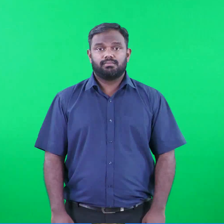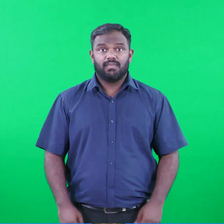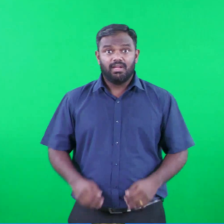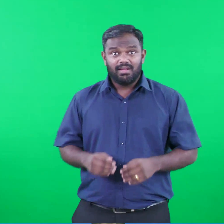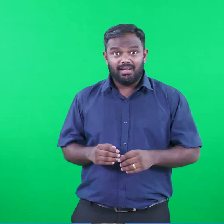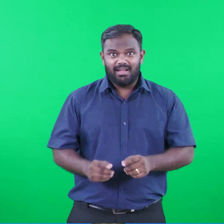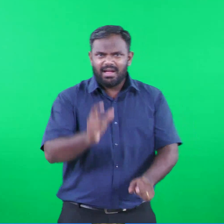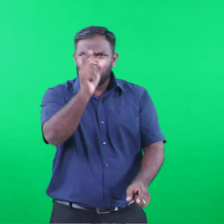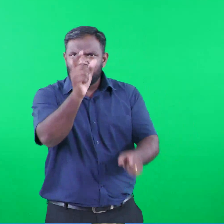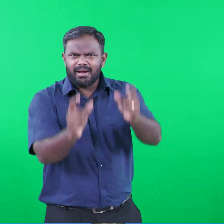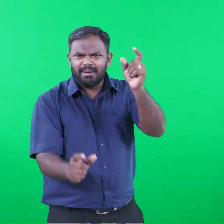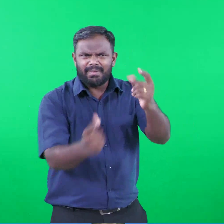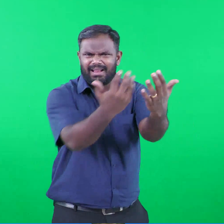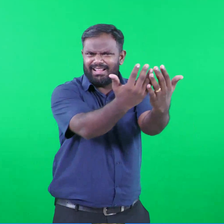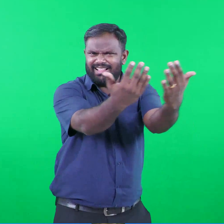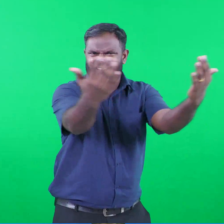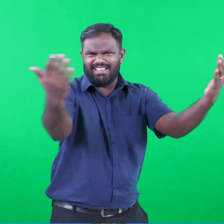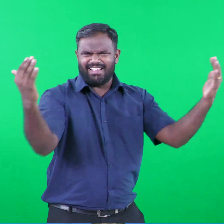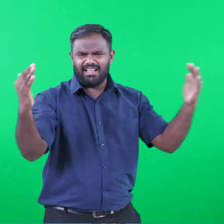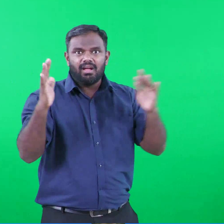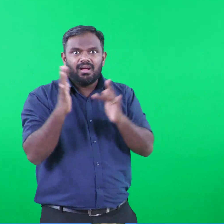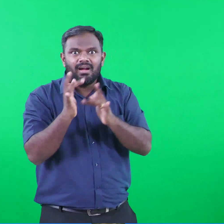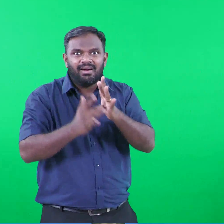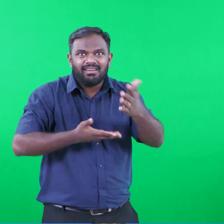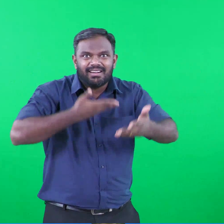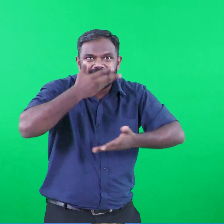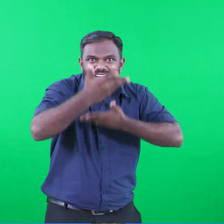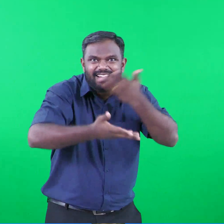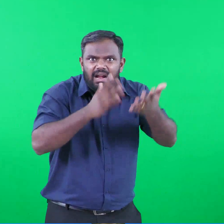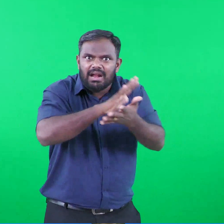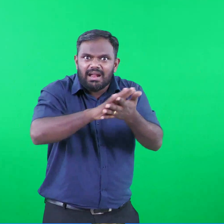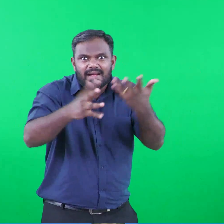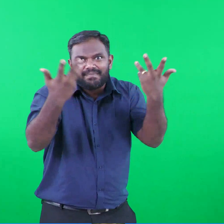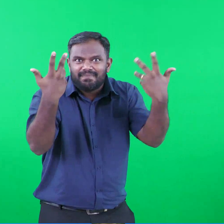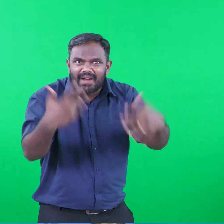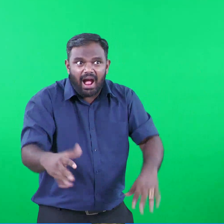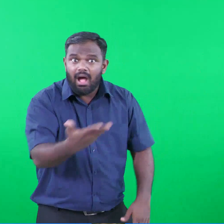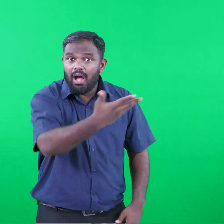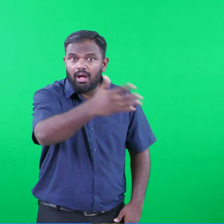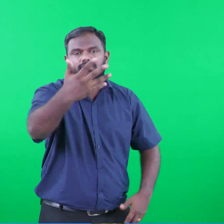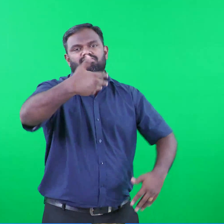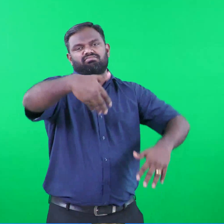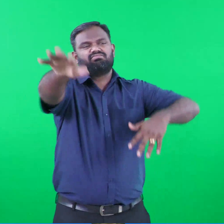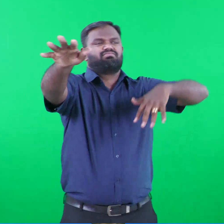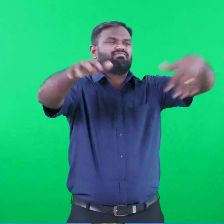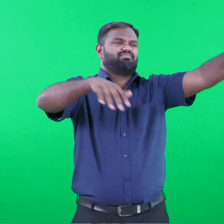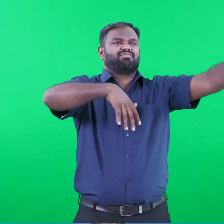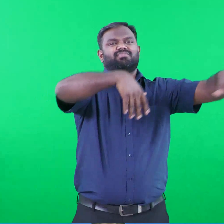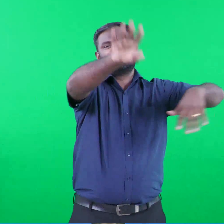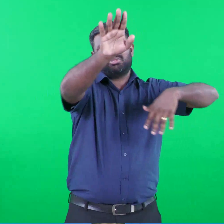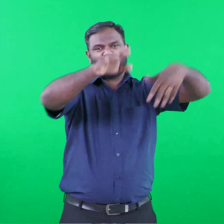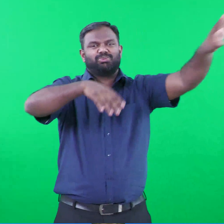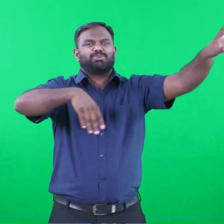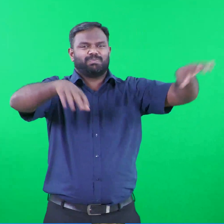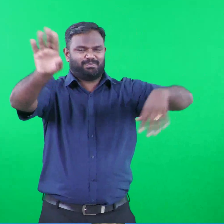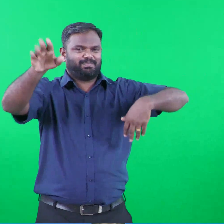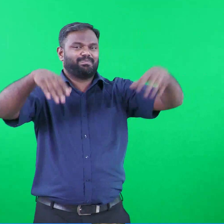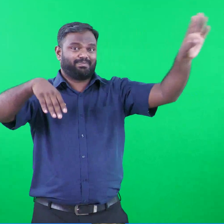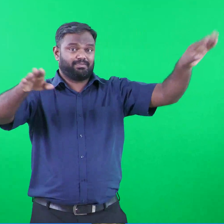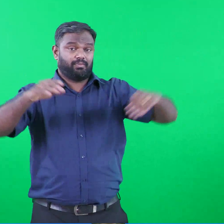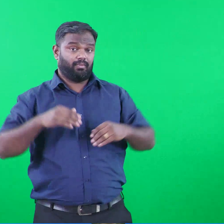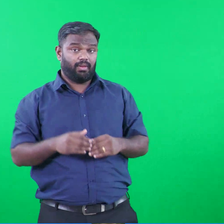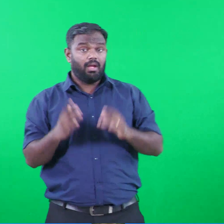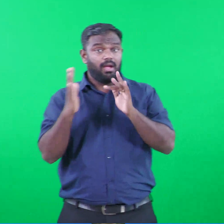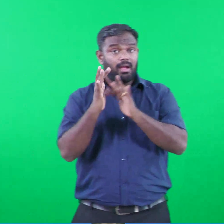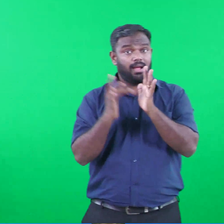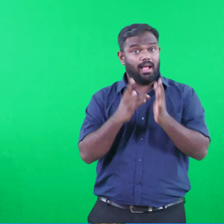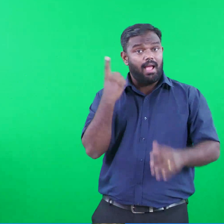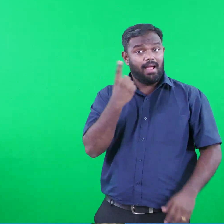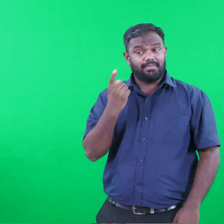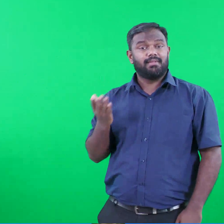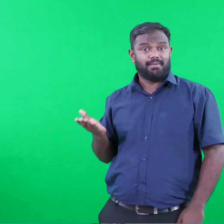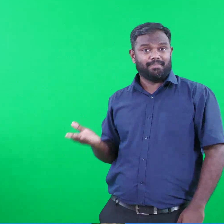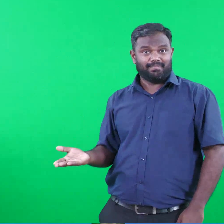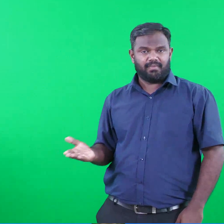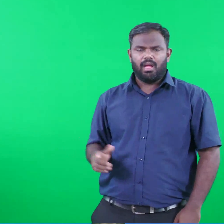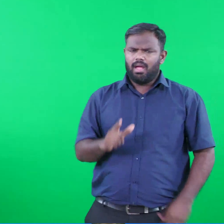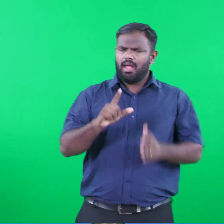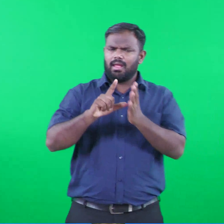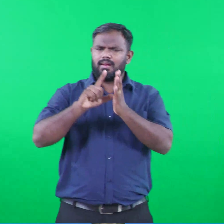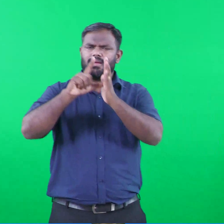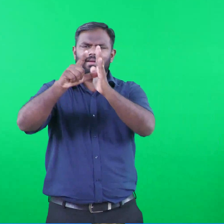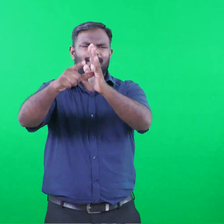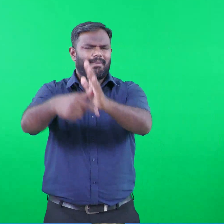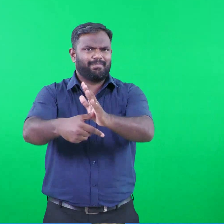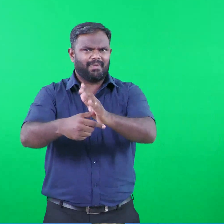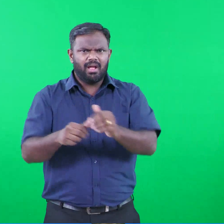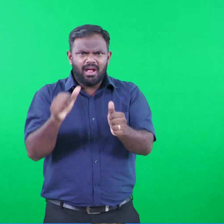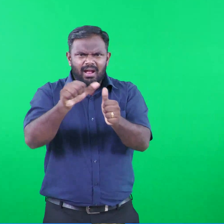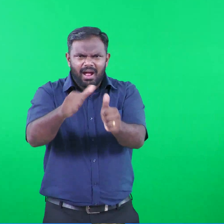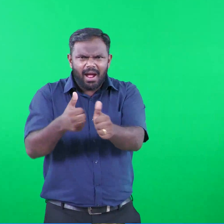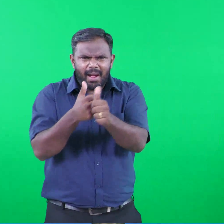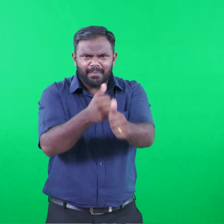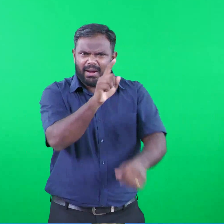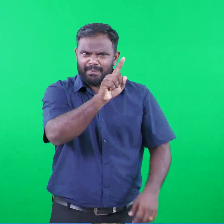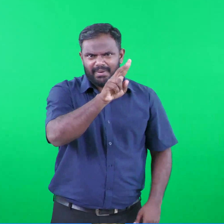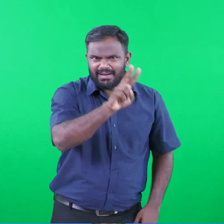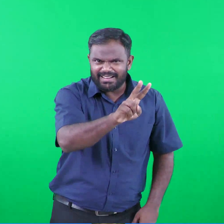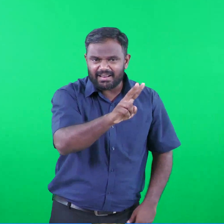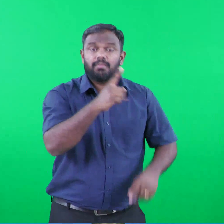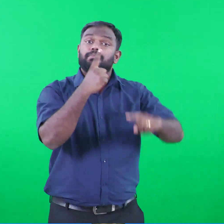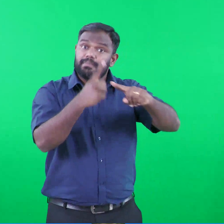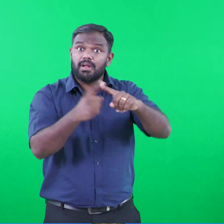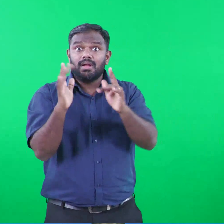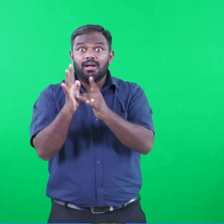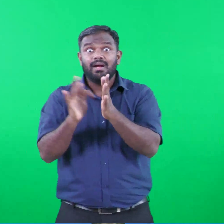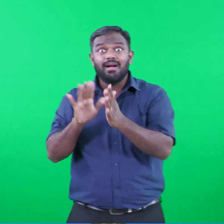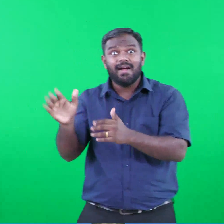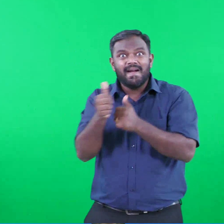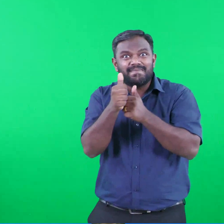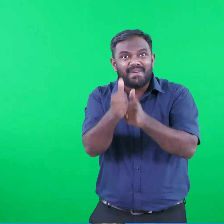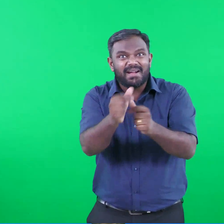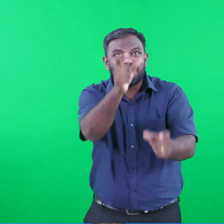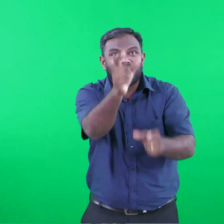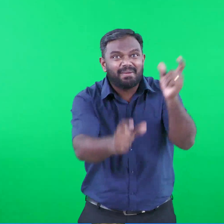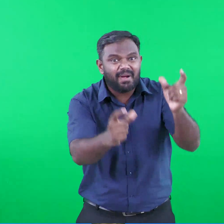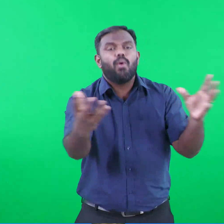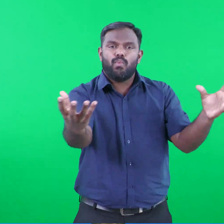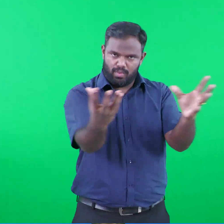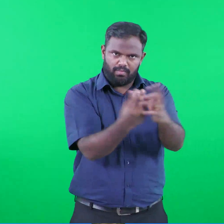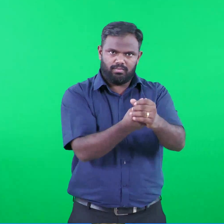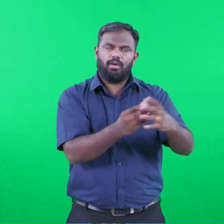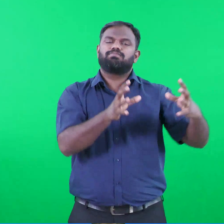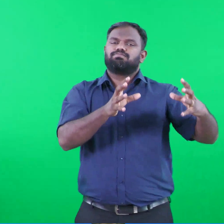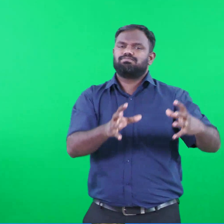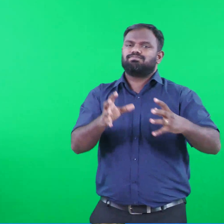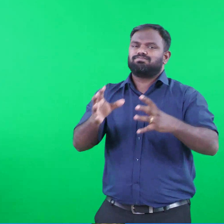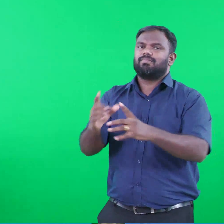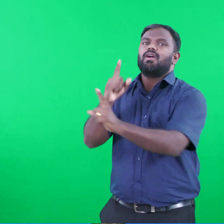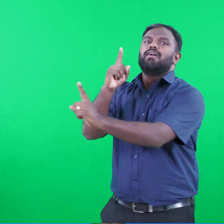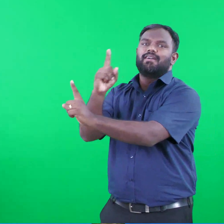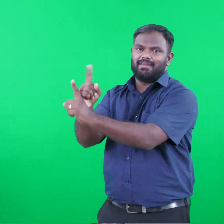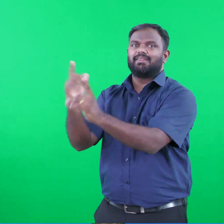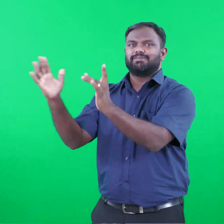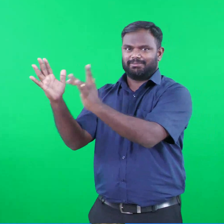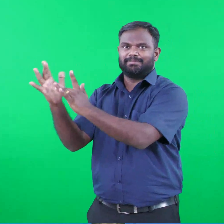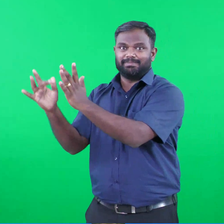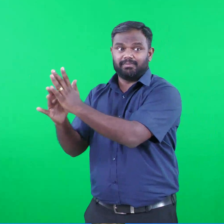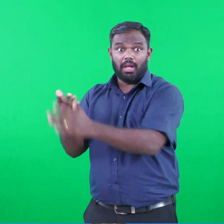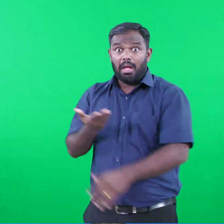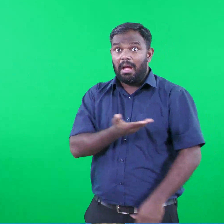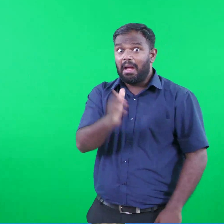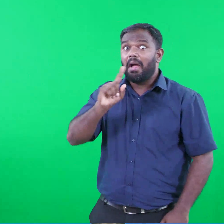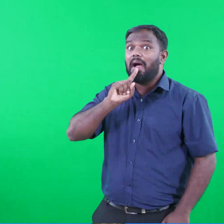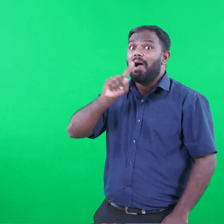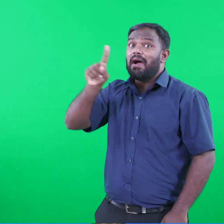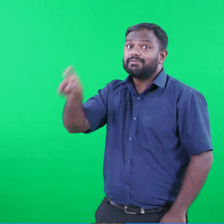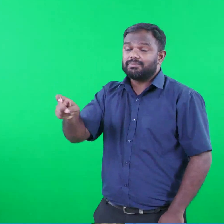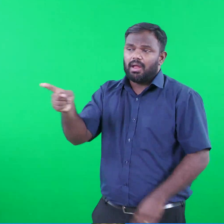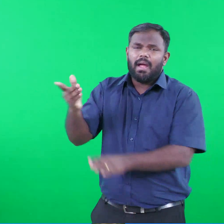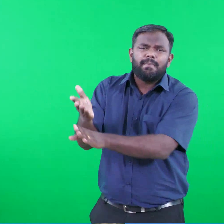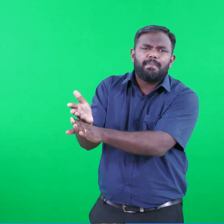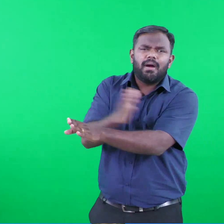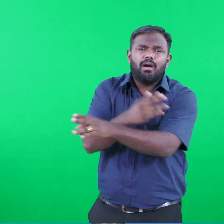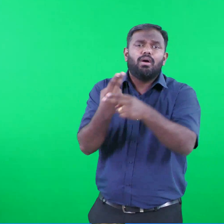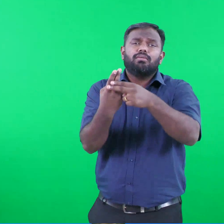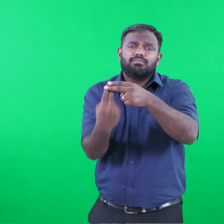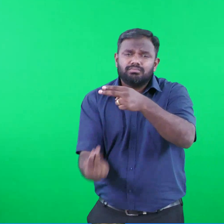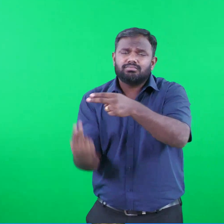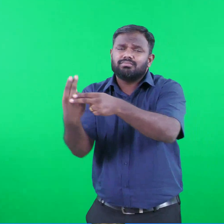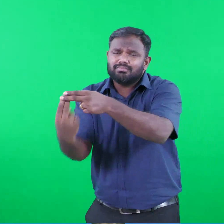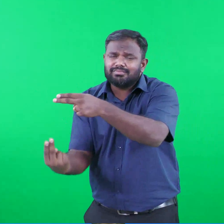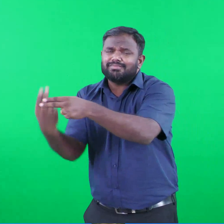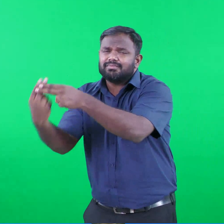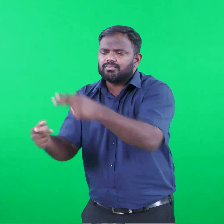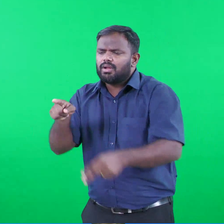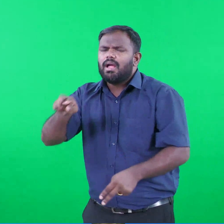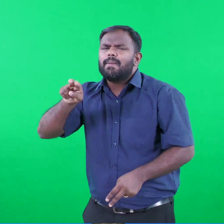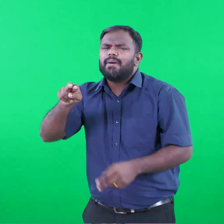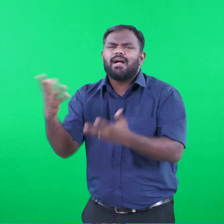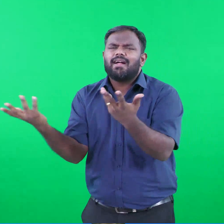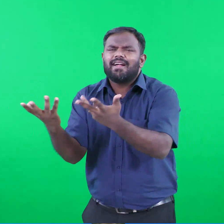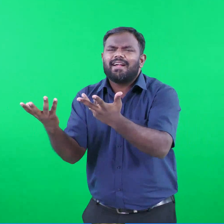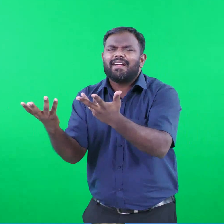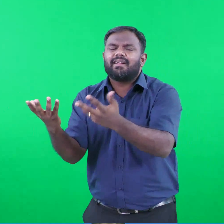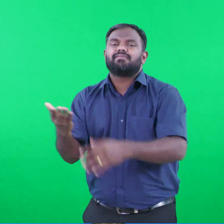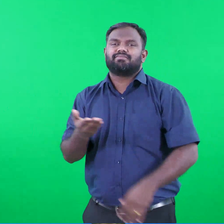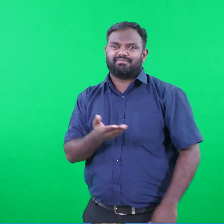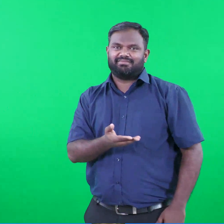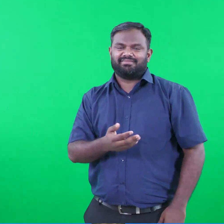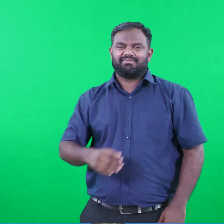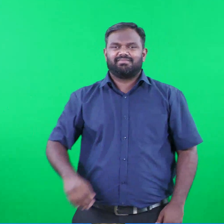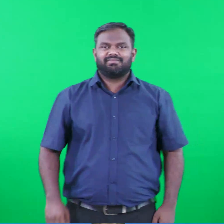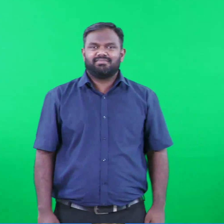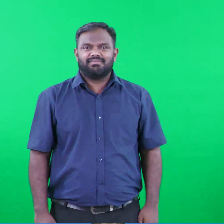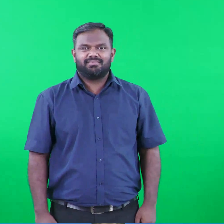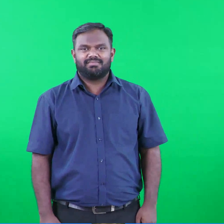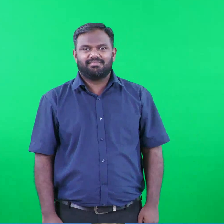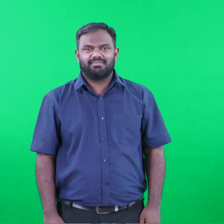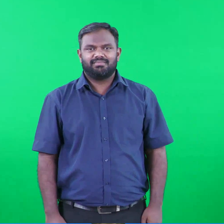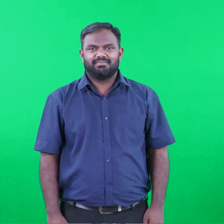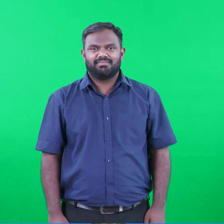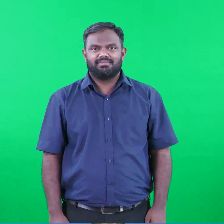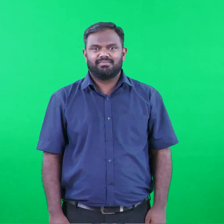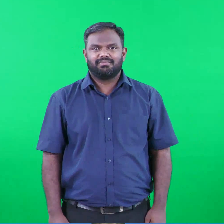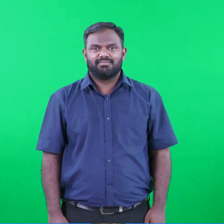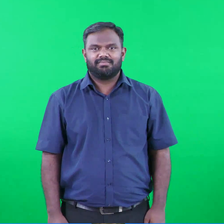As soon as Jesus was alone with the Twelve and those around Him, they asked Him about the parable.